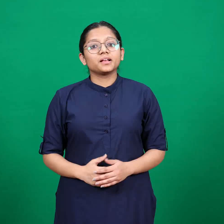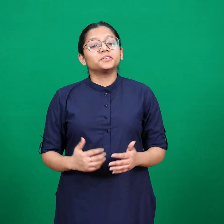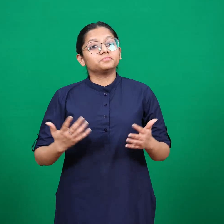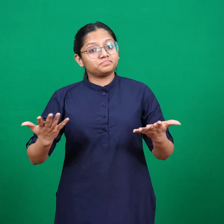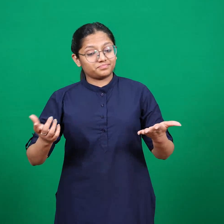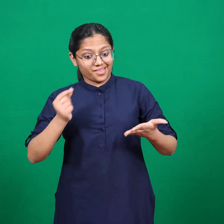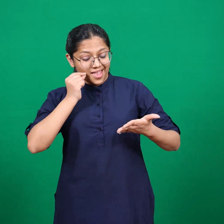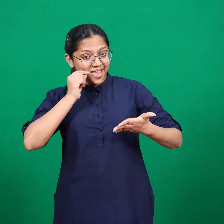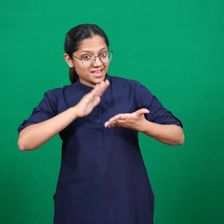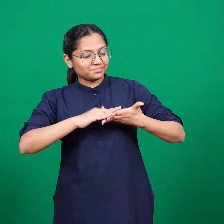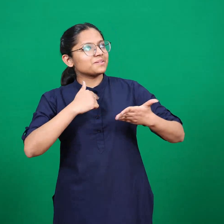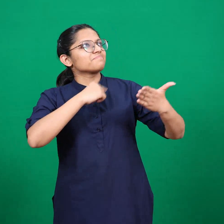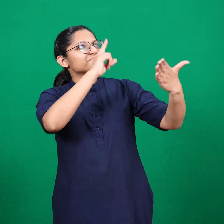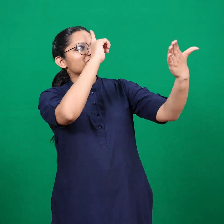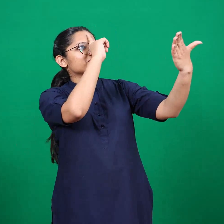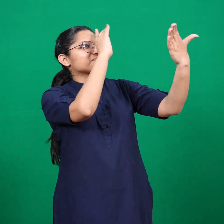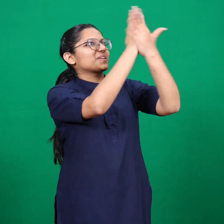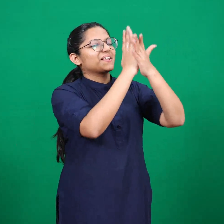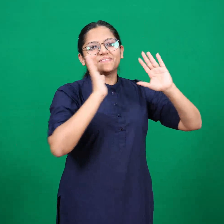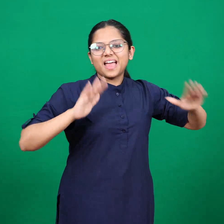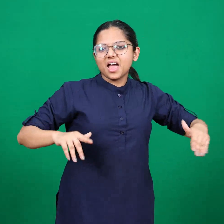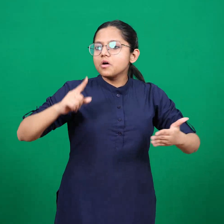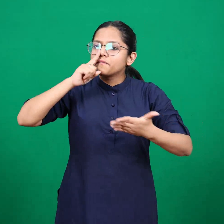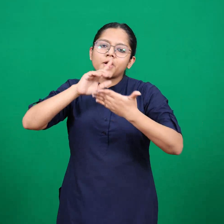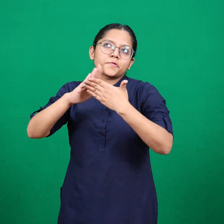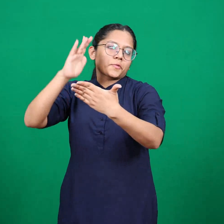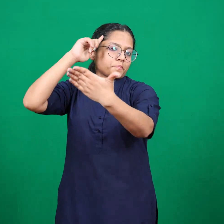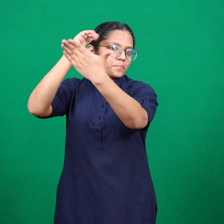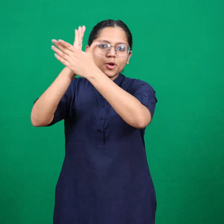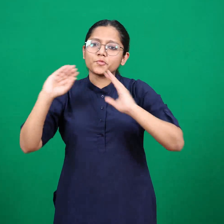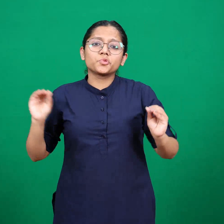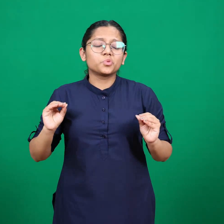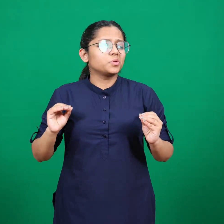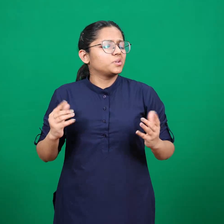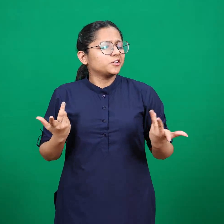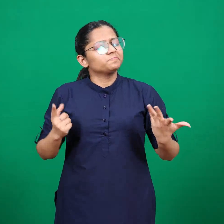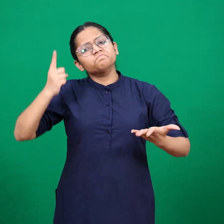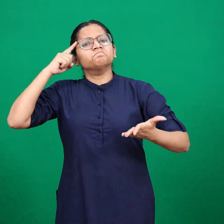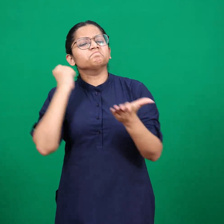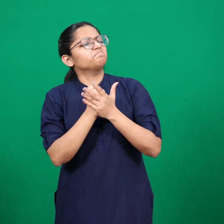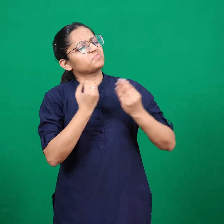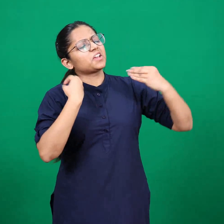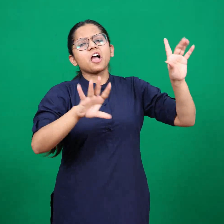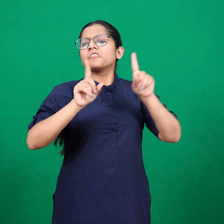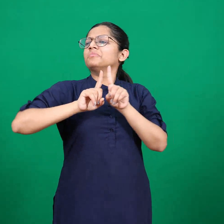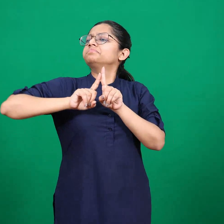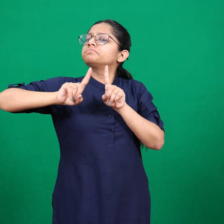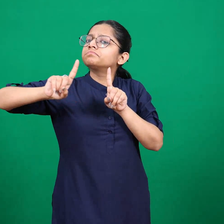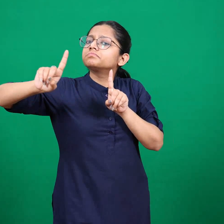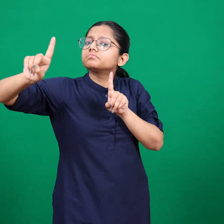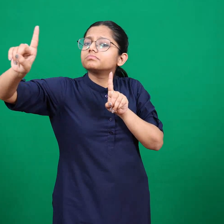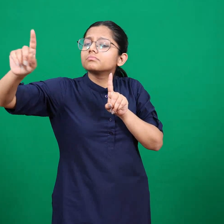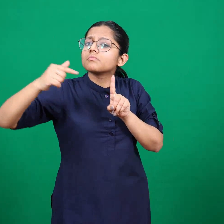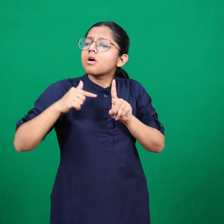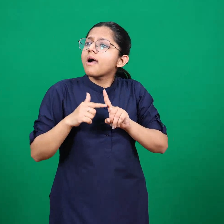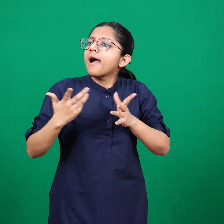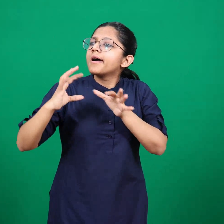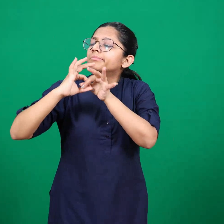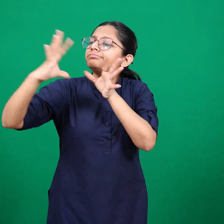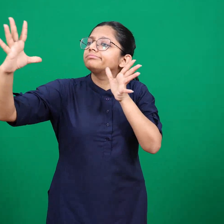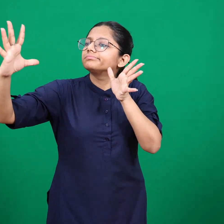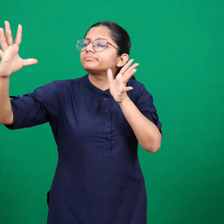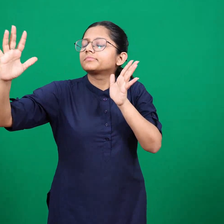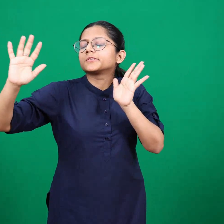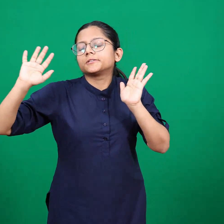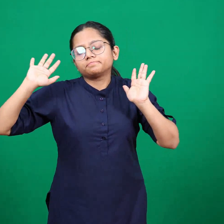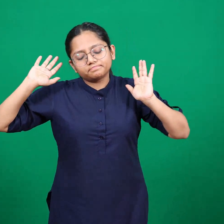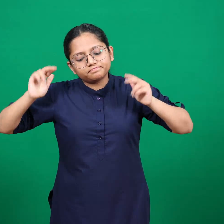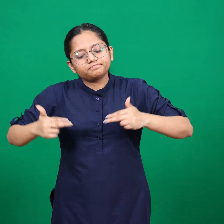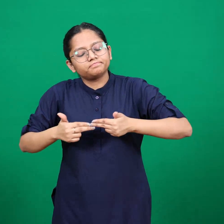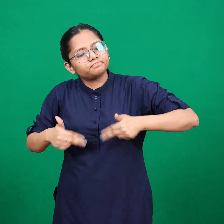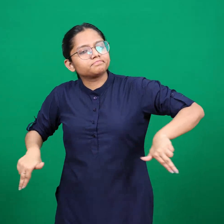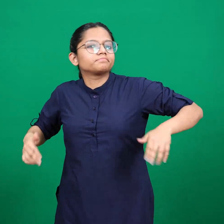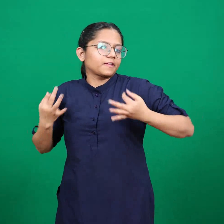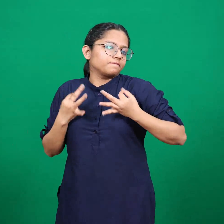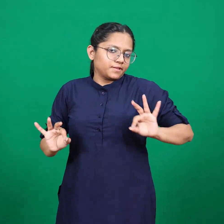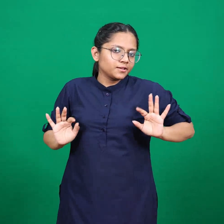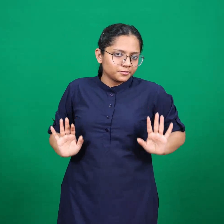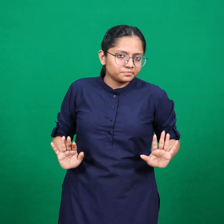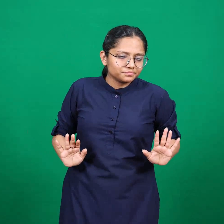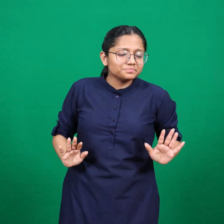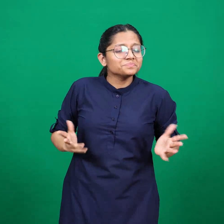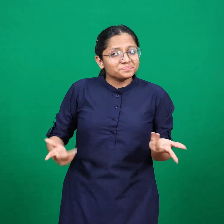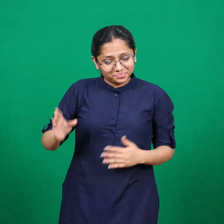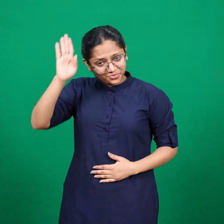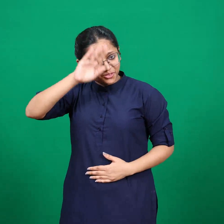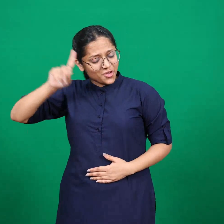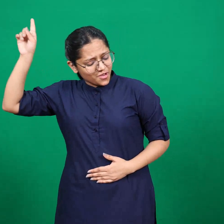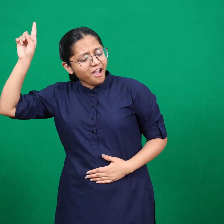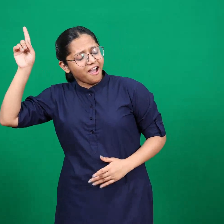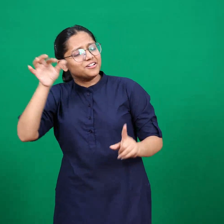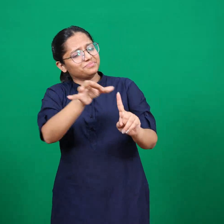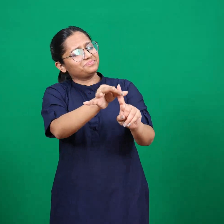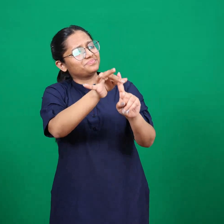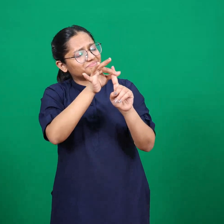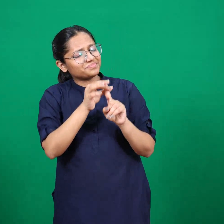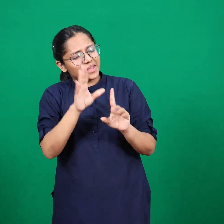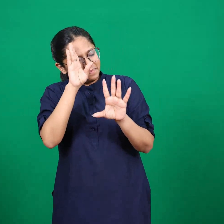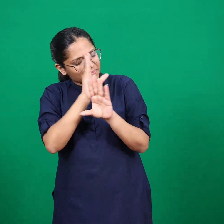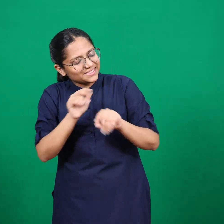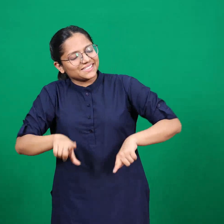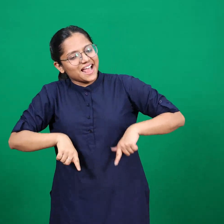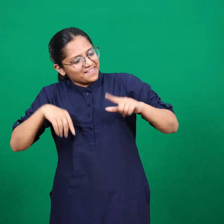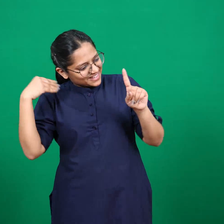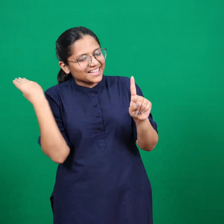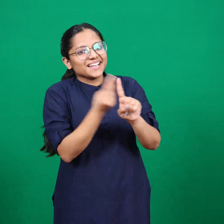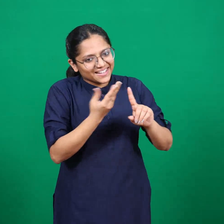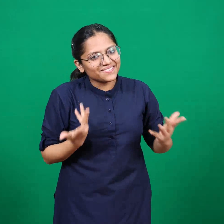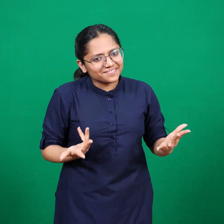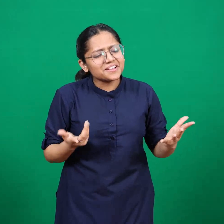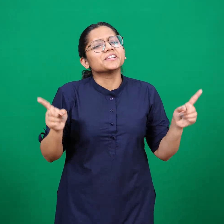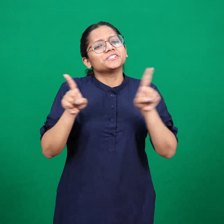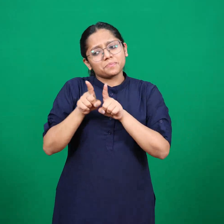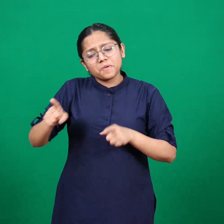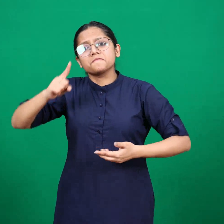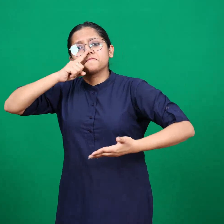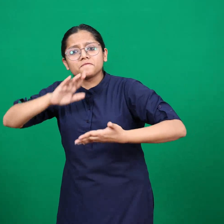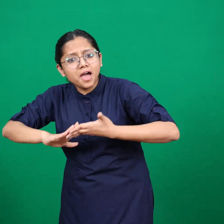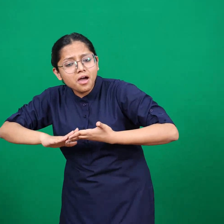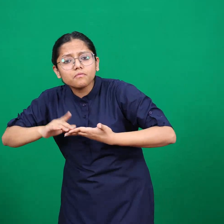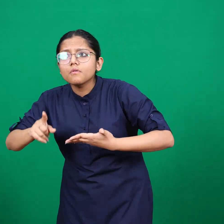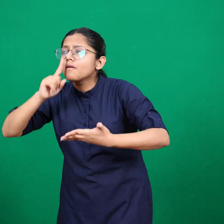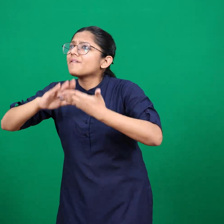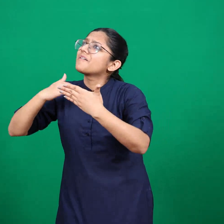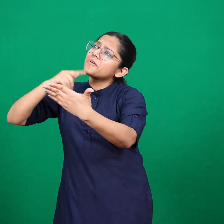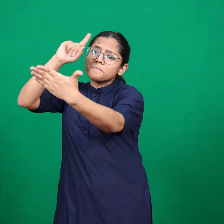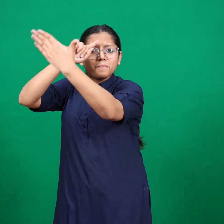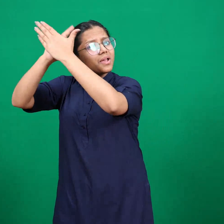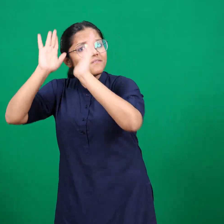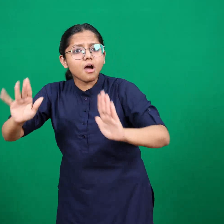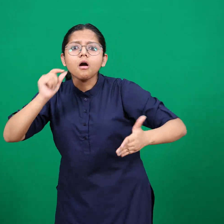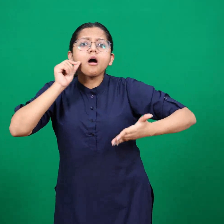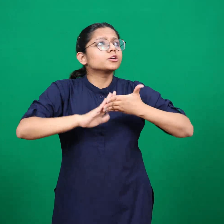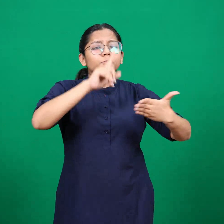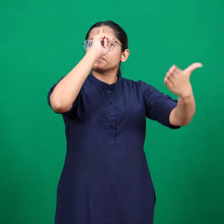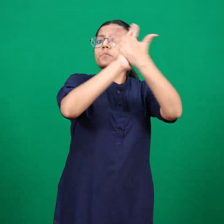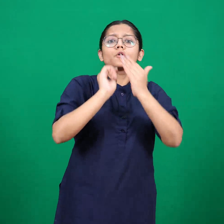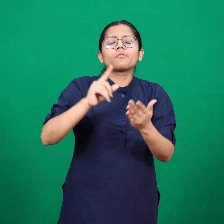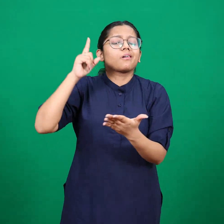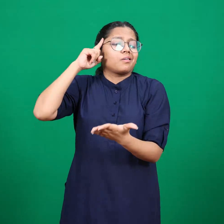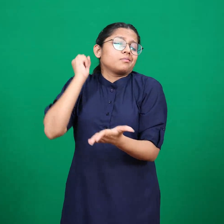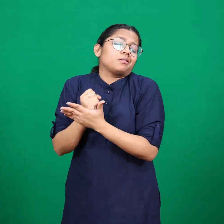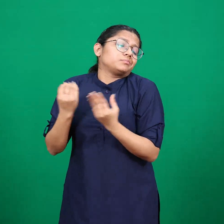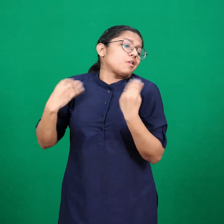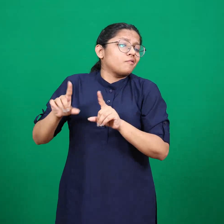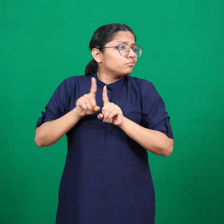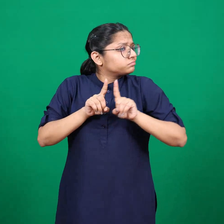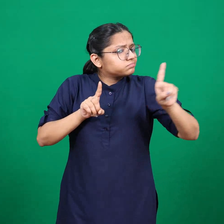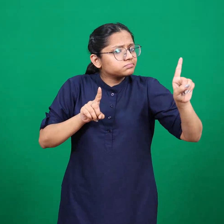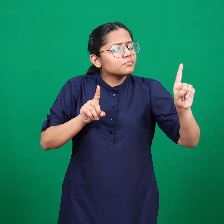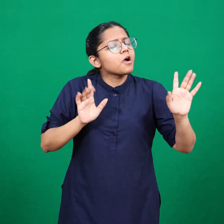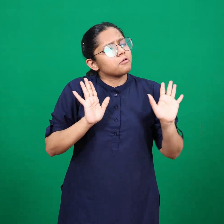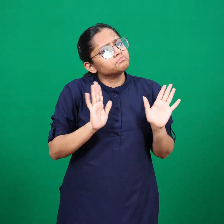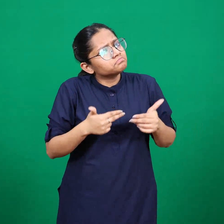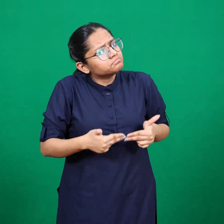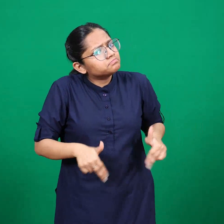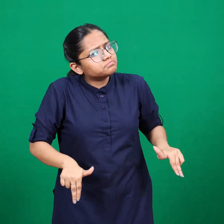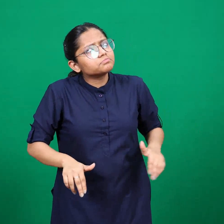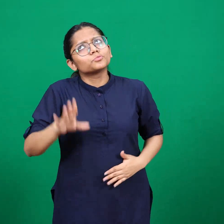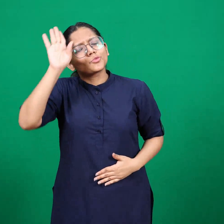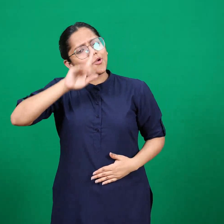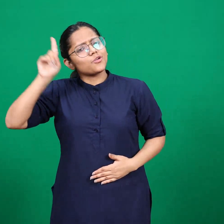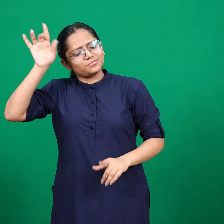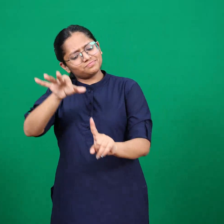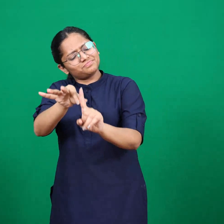But if the unbeliever leaves, let him go. The believing brother or sister is not bound in such cases. God has called you to live in peace.